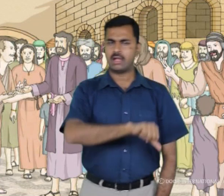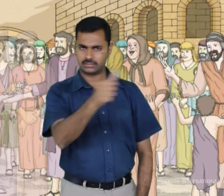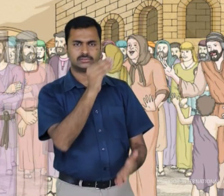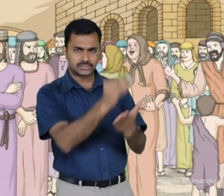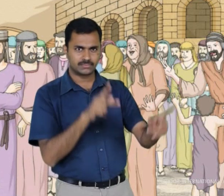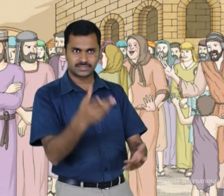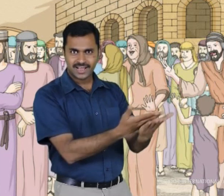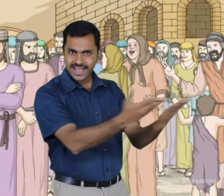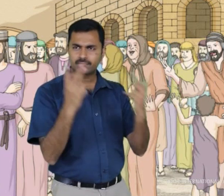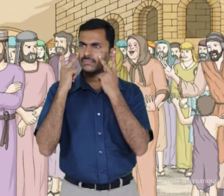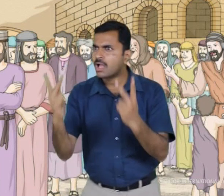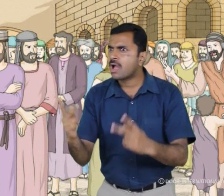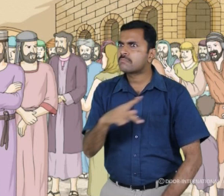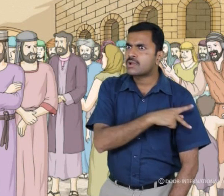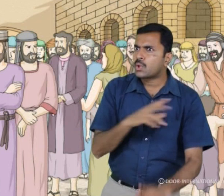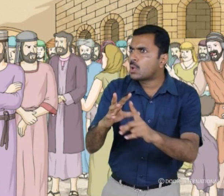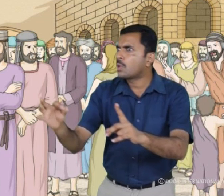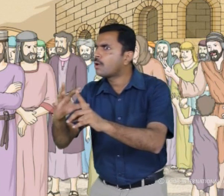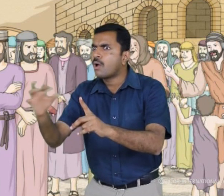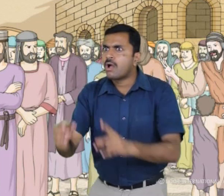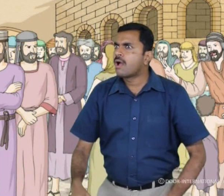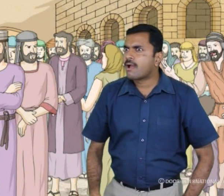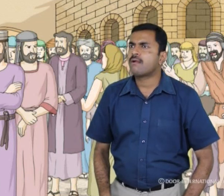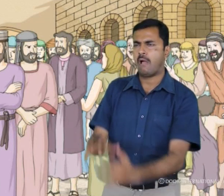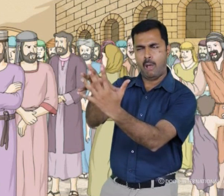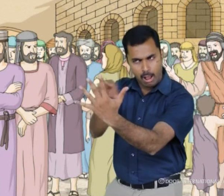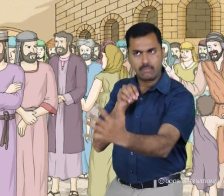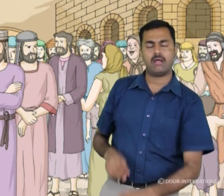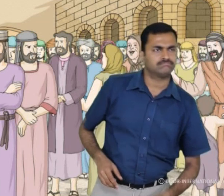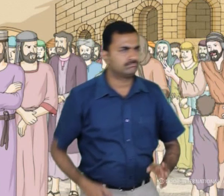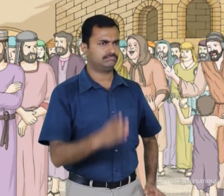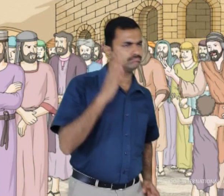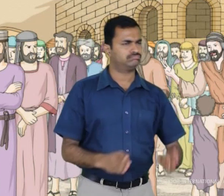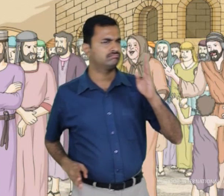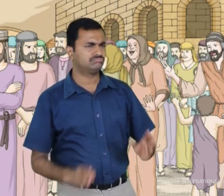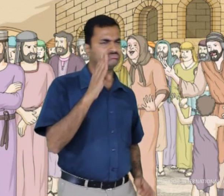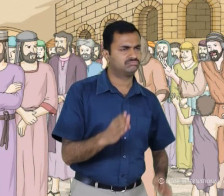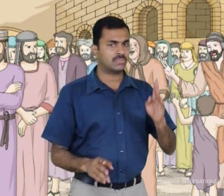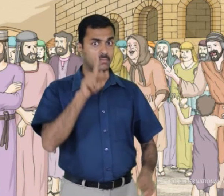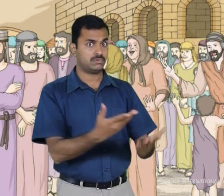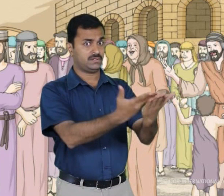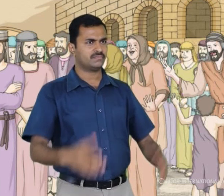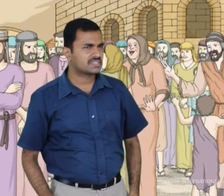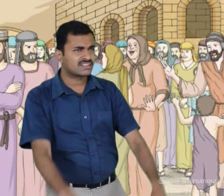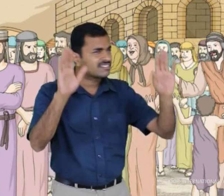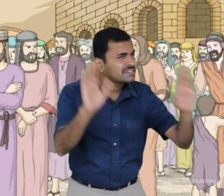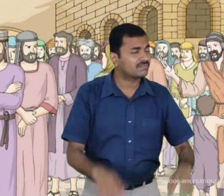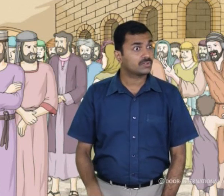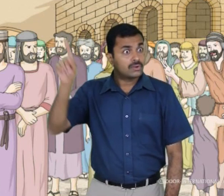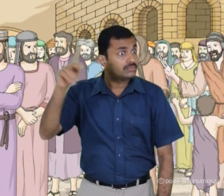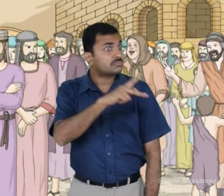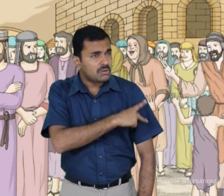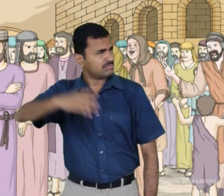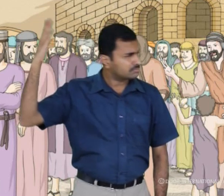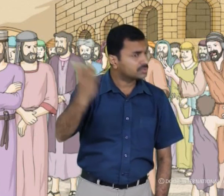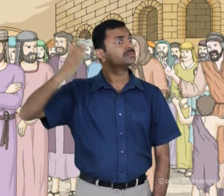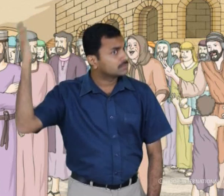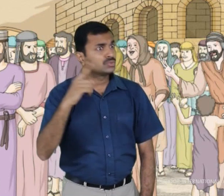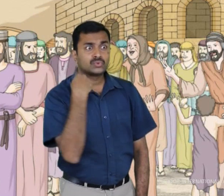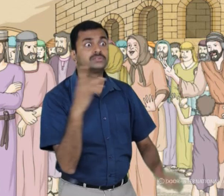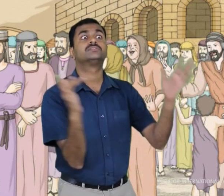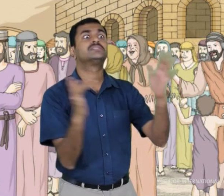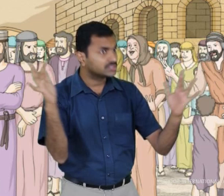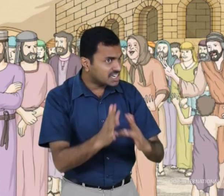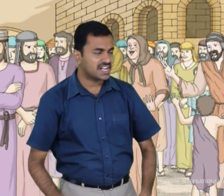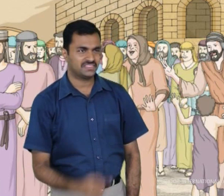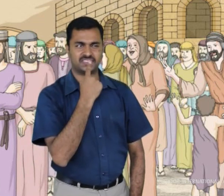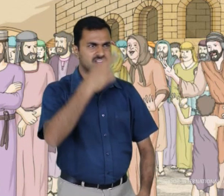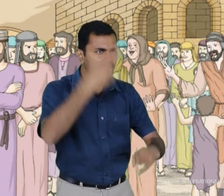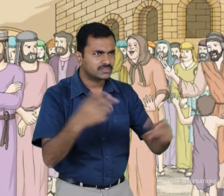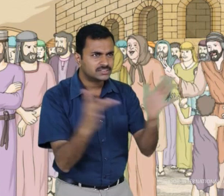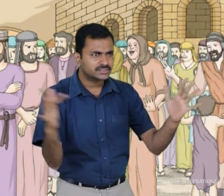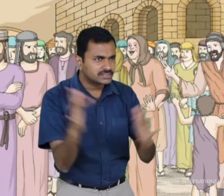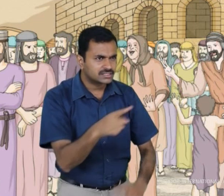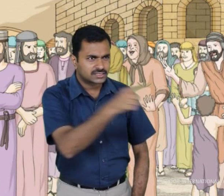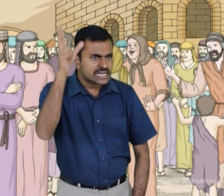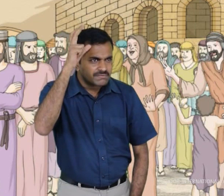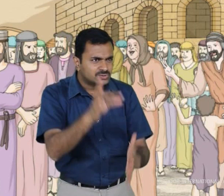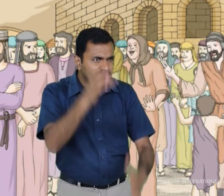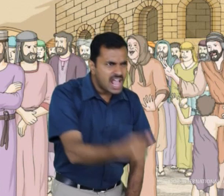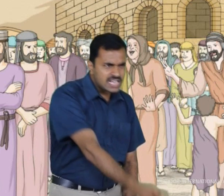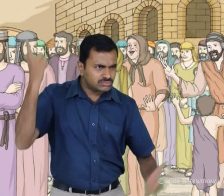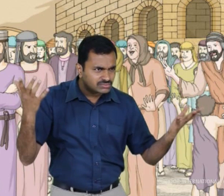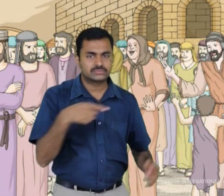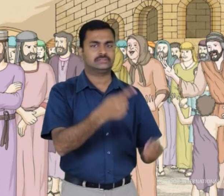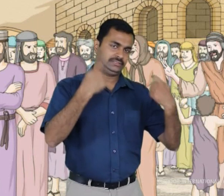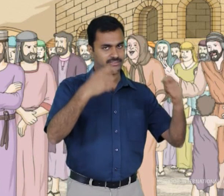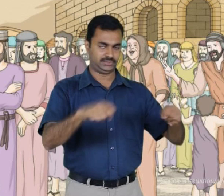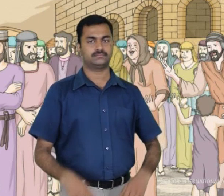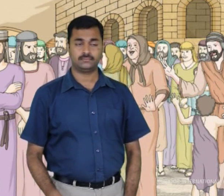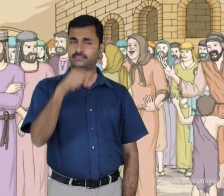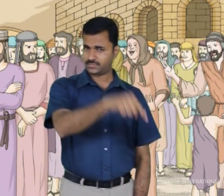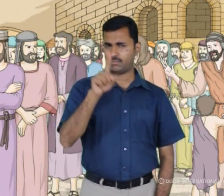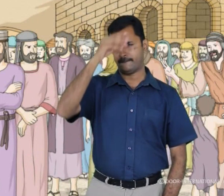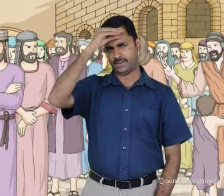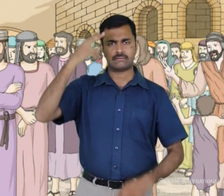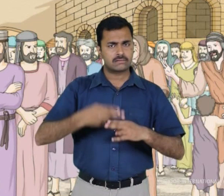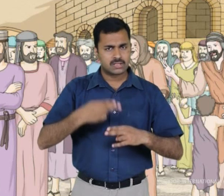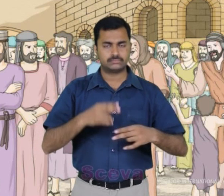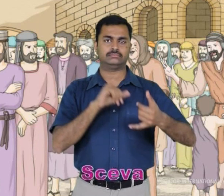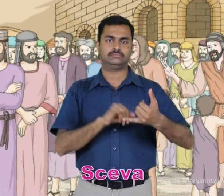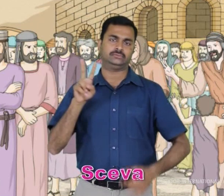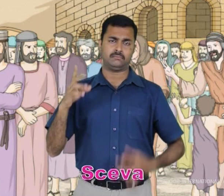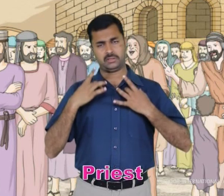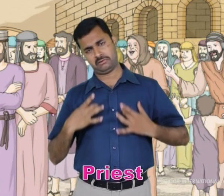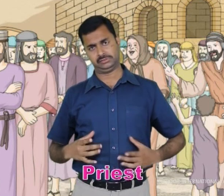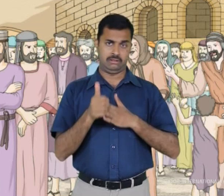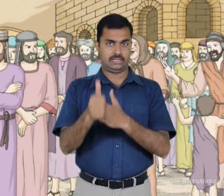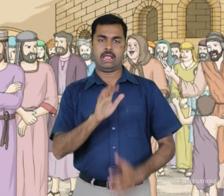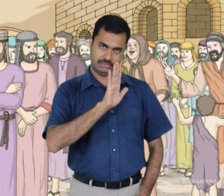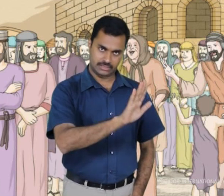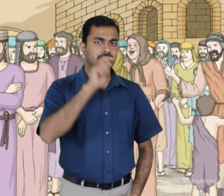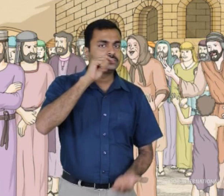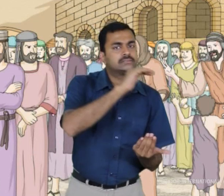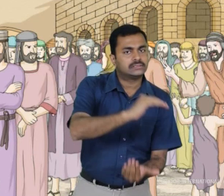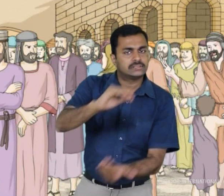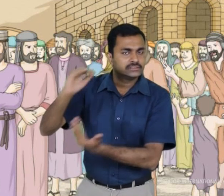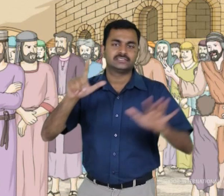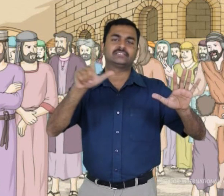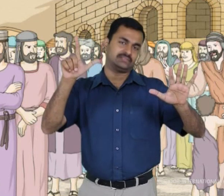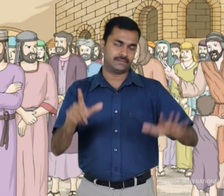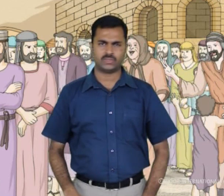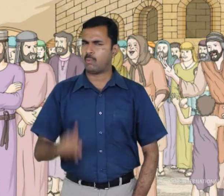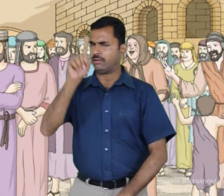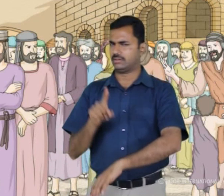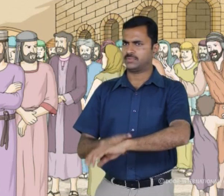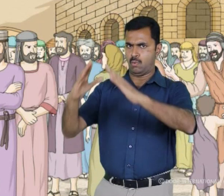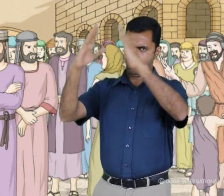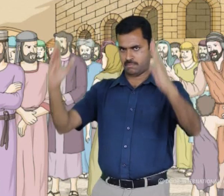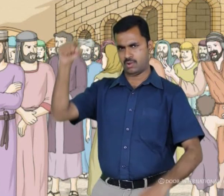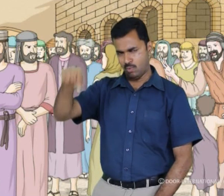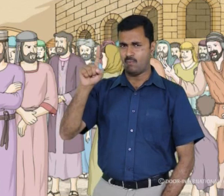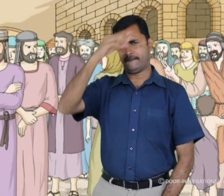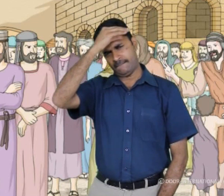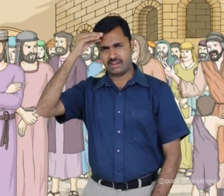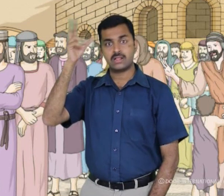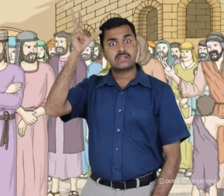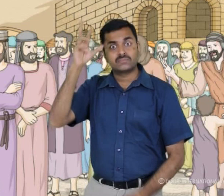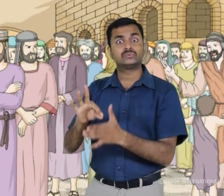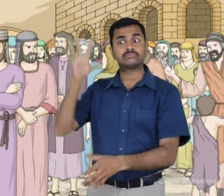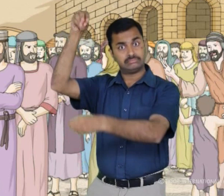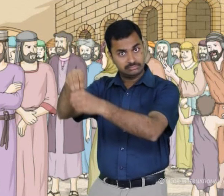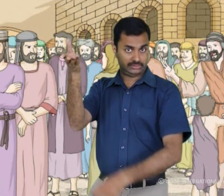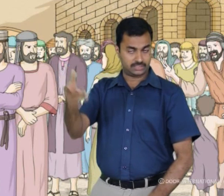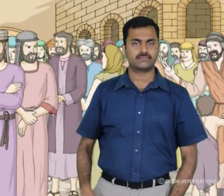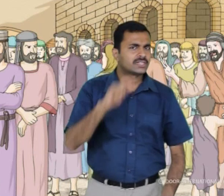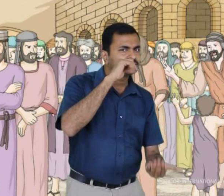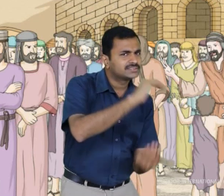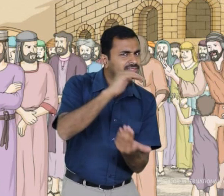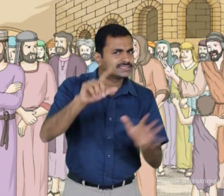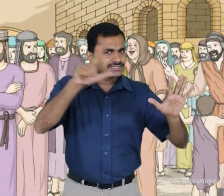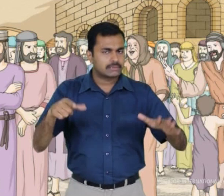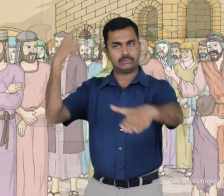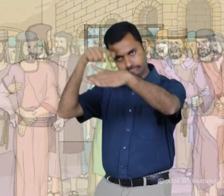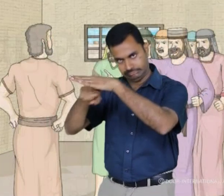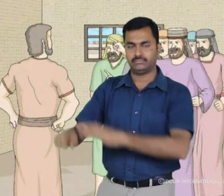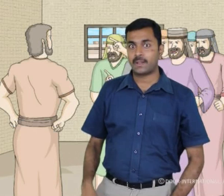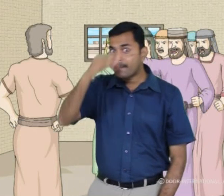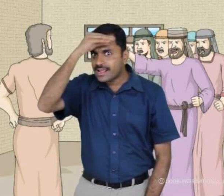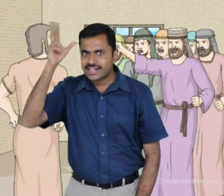Now there were some itinerant Jewish exorcists who tried to invoke the name of the Lord Jesus over those with evil spirits. They would say, “I bind you by Jesus, whom Paul proclaims.” Seven sons of Sceva, a Jewish chief priest, were doing this.